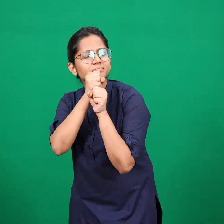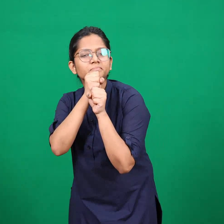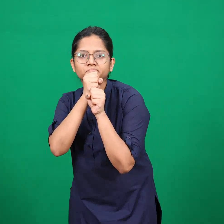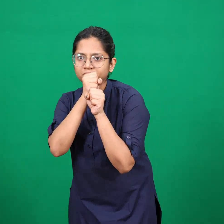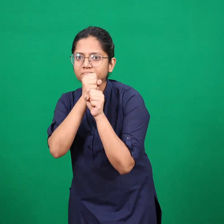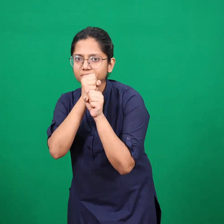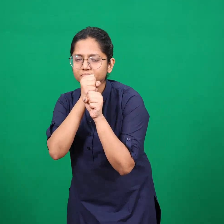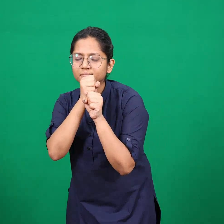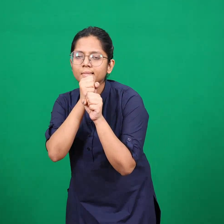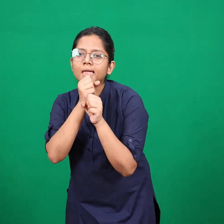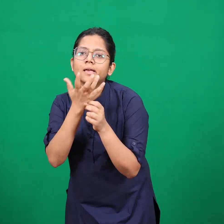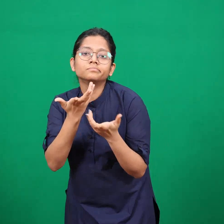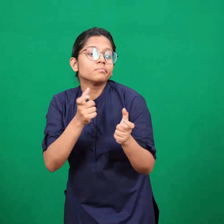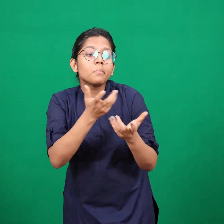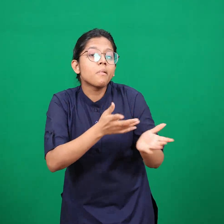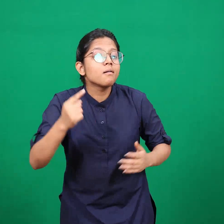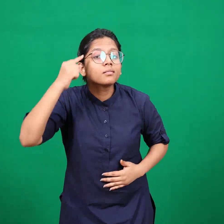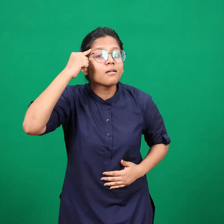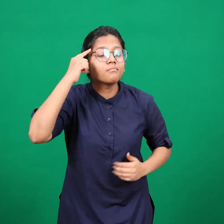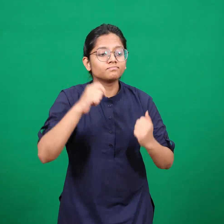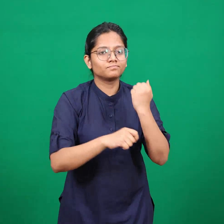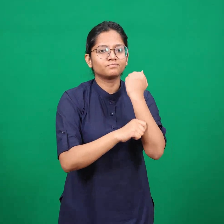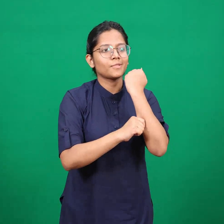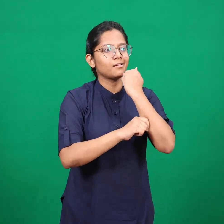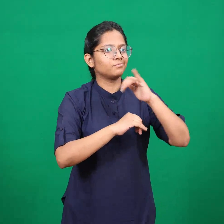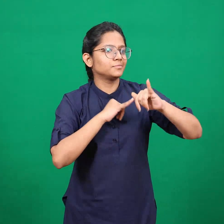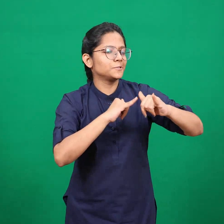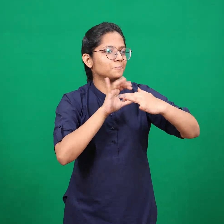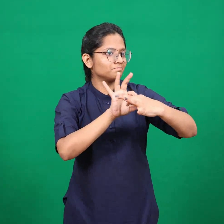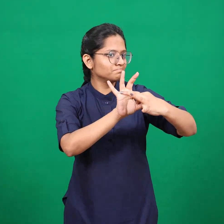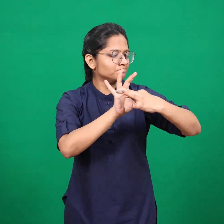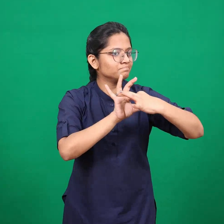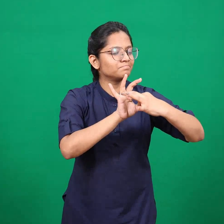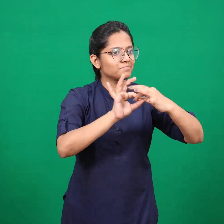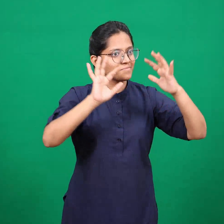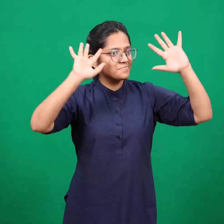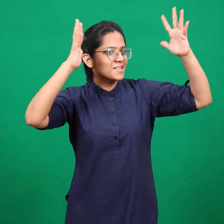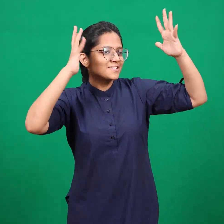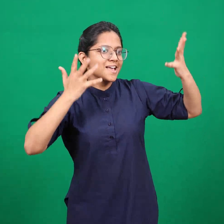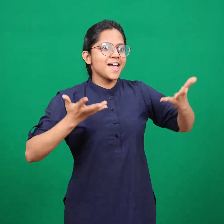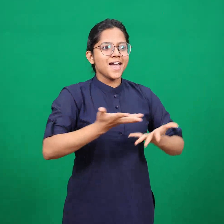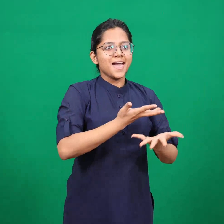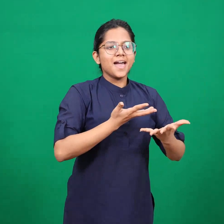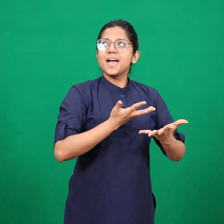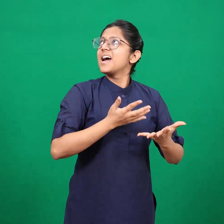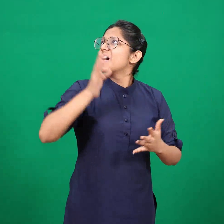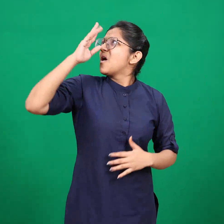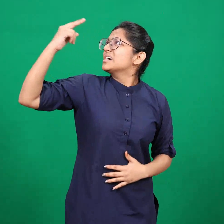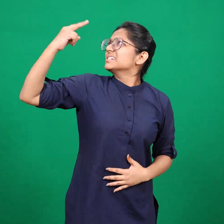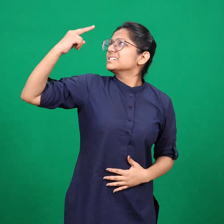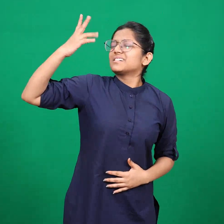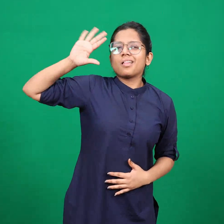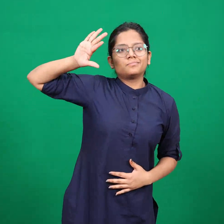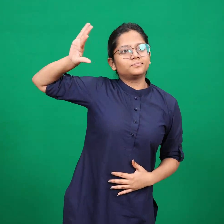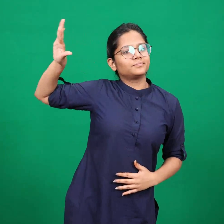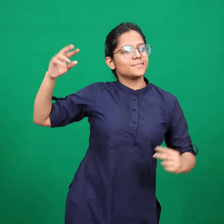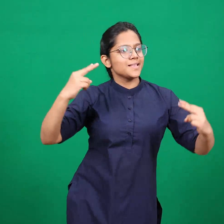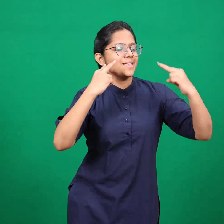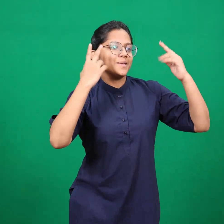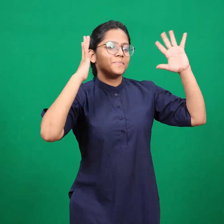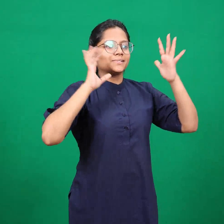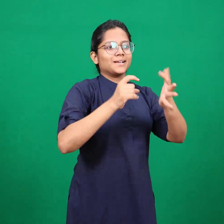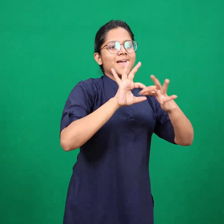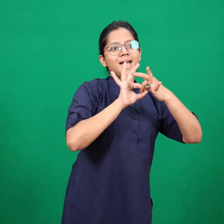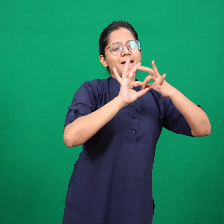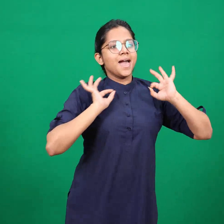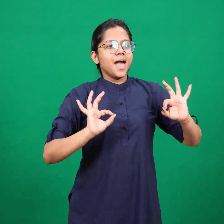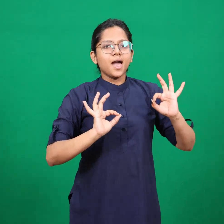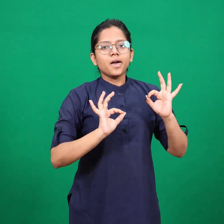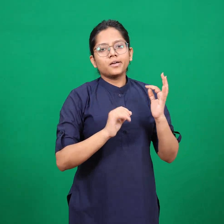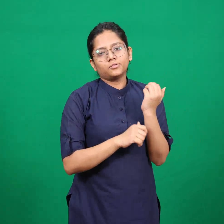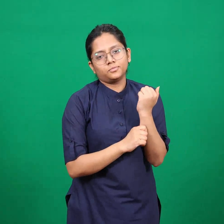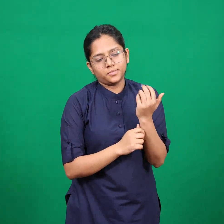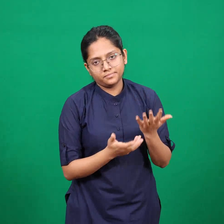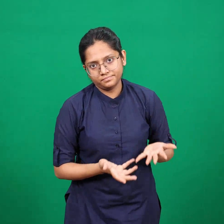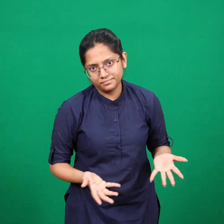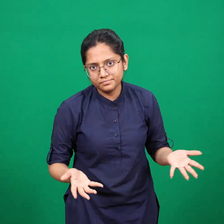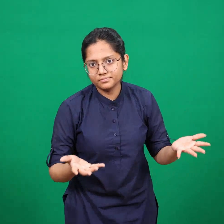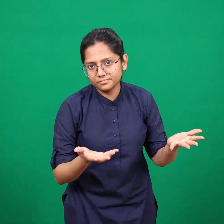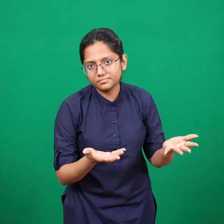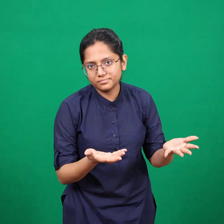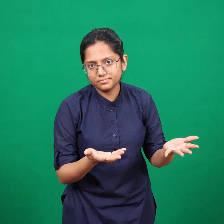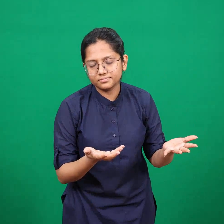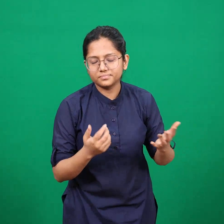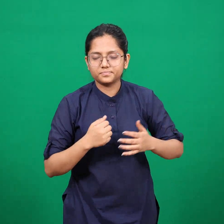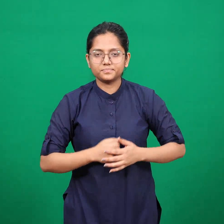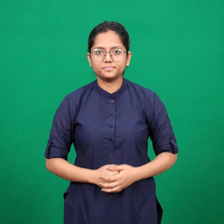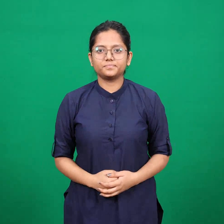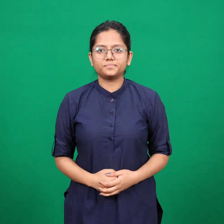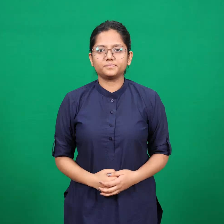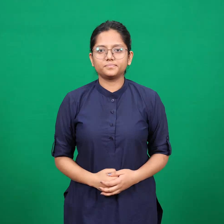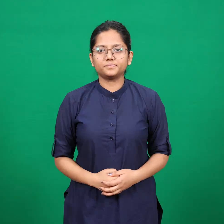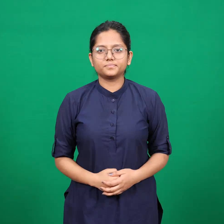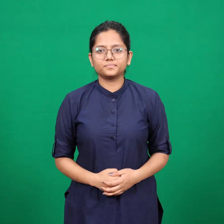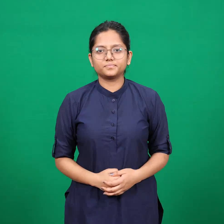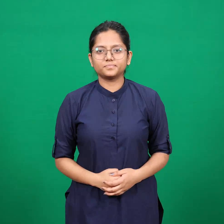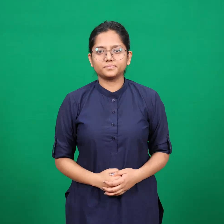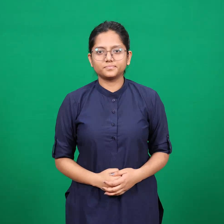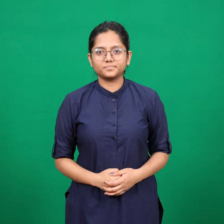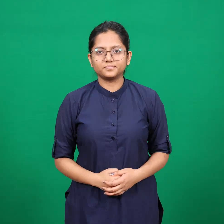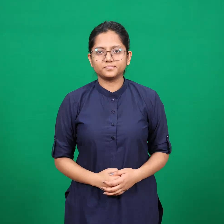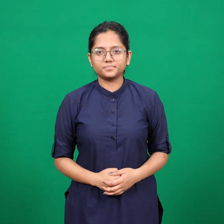For they loved praise from men more than praise from God.